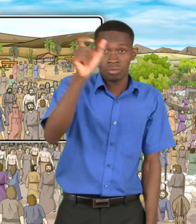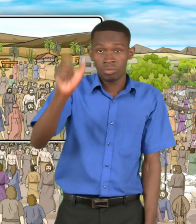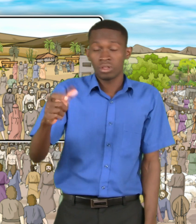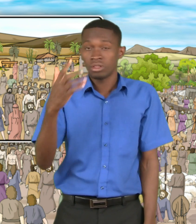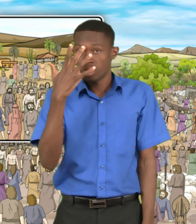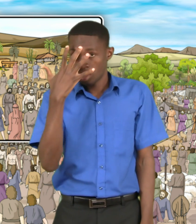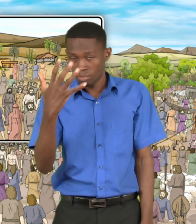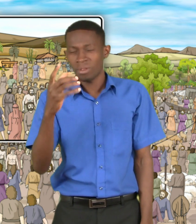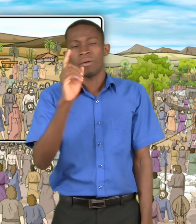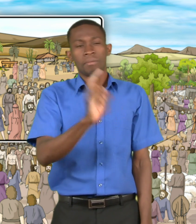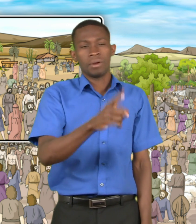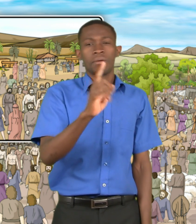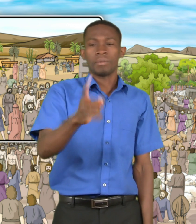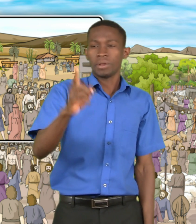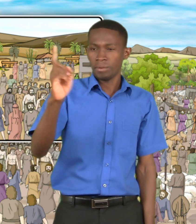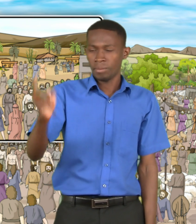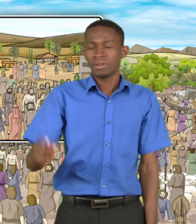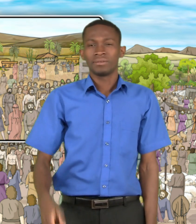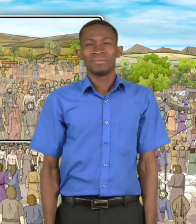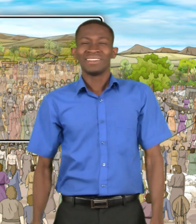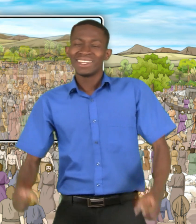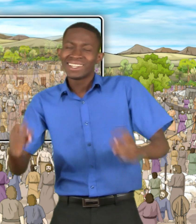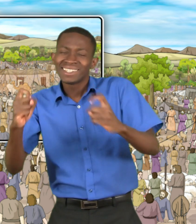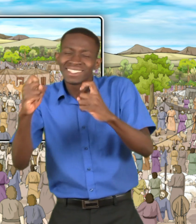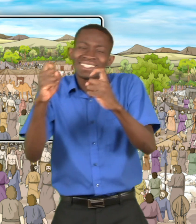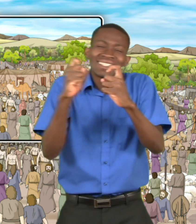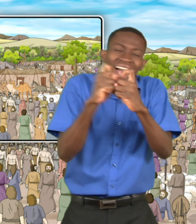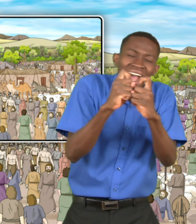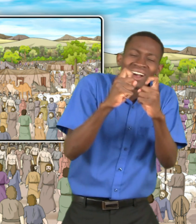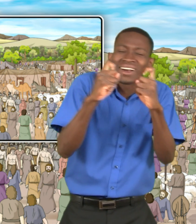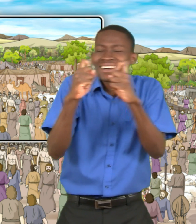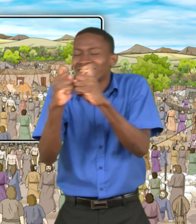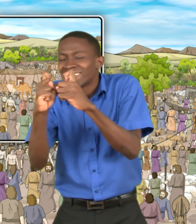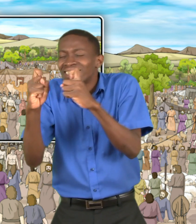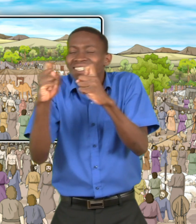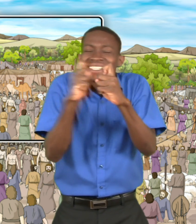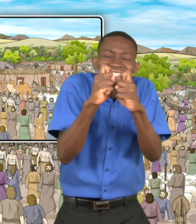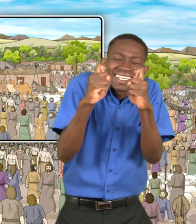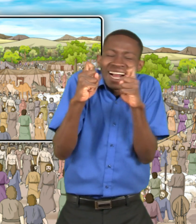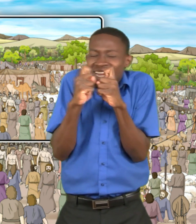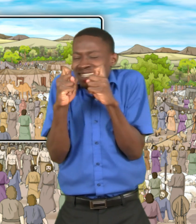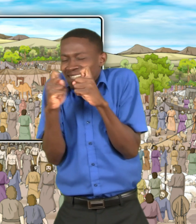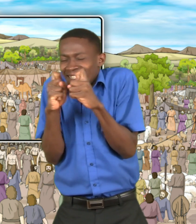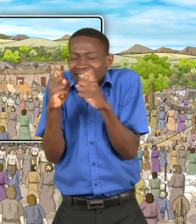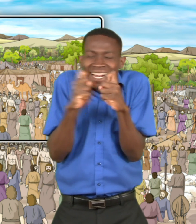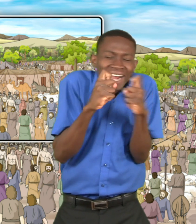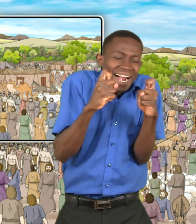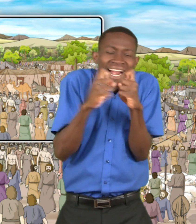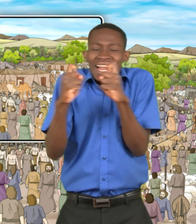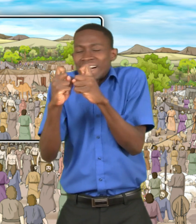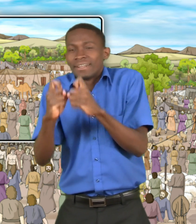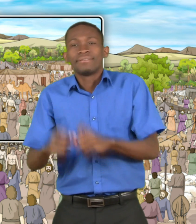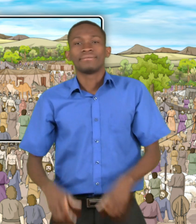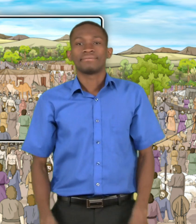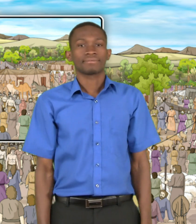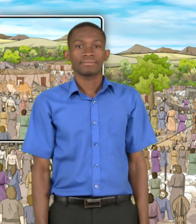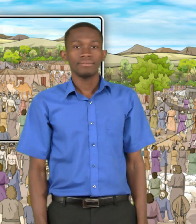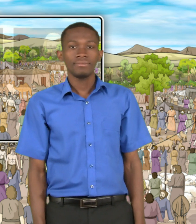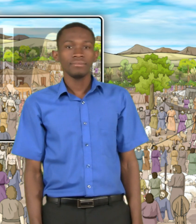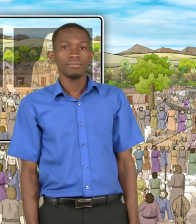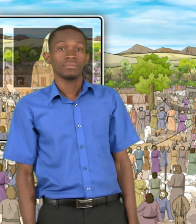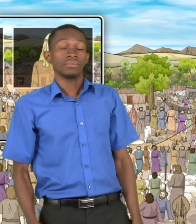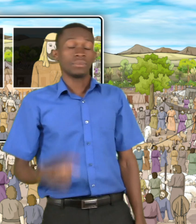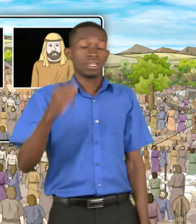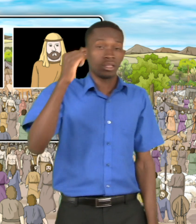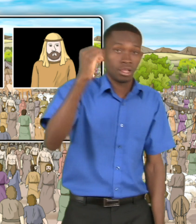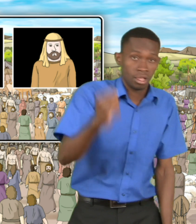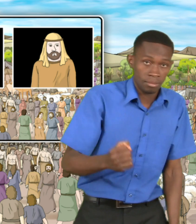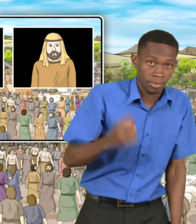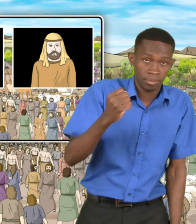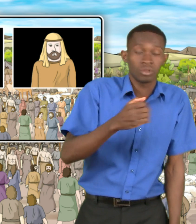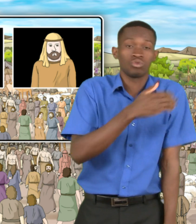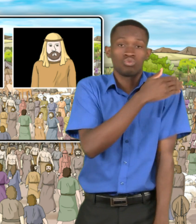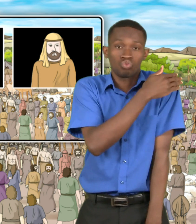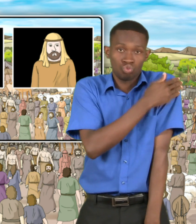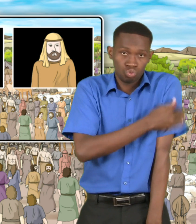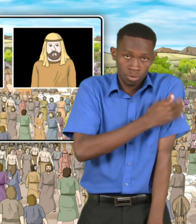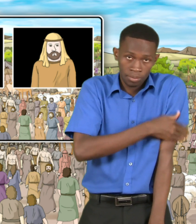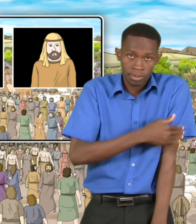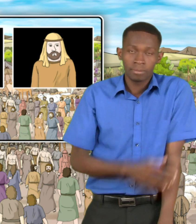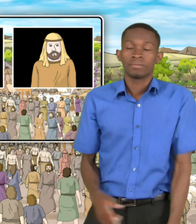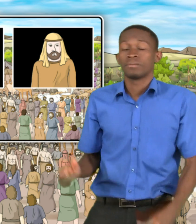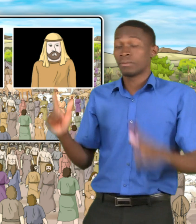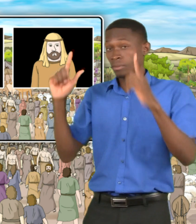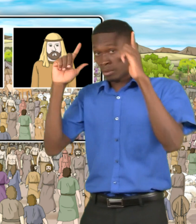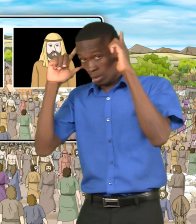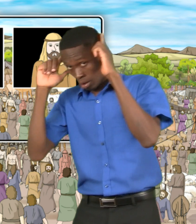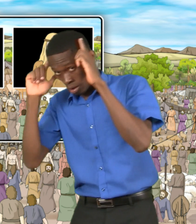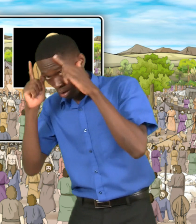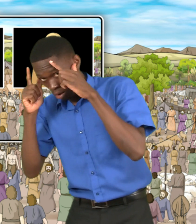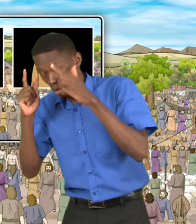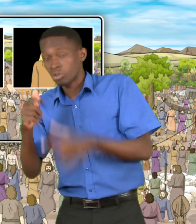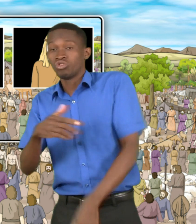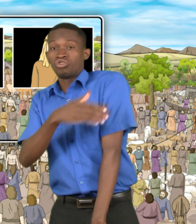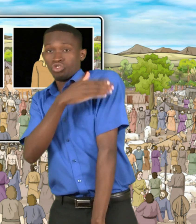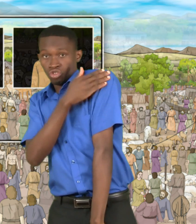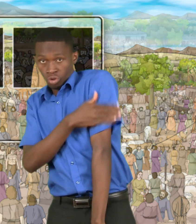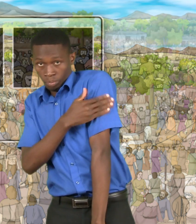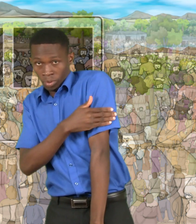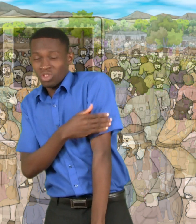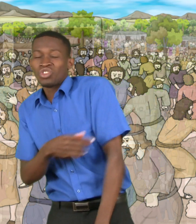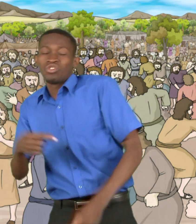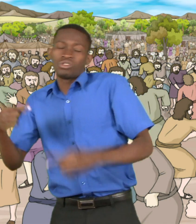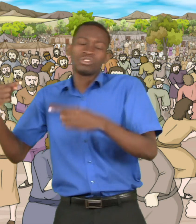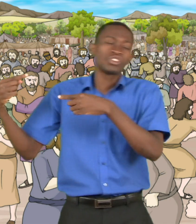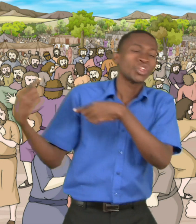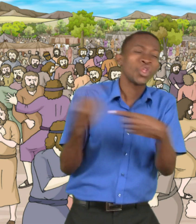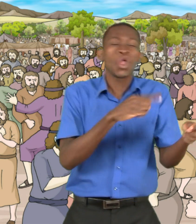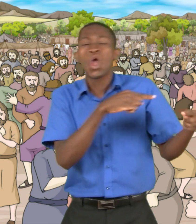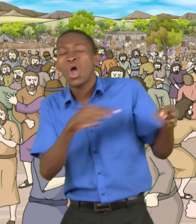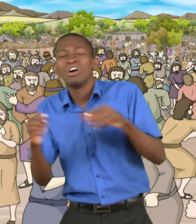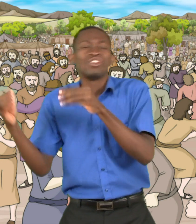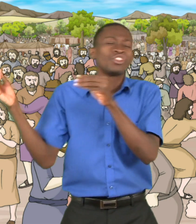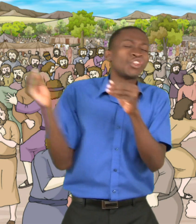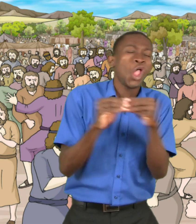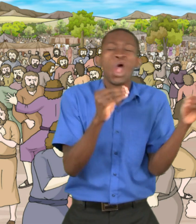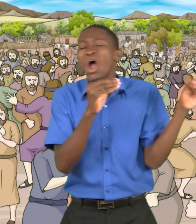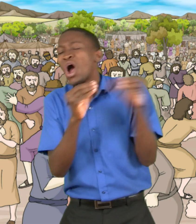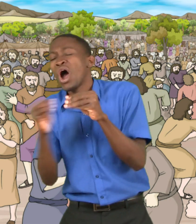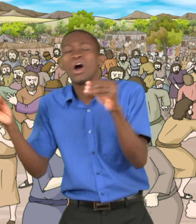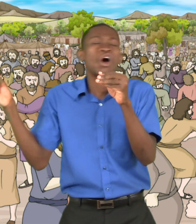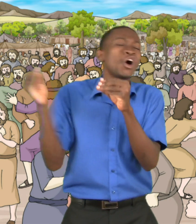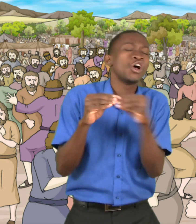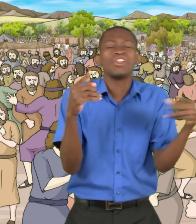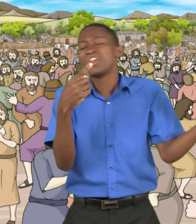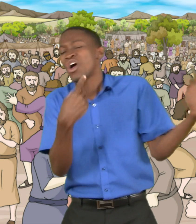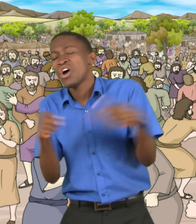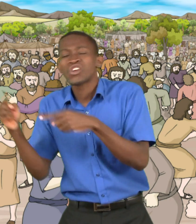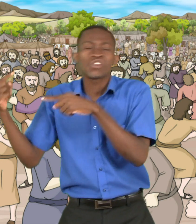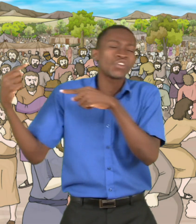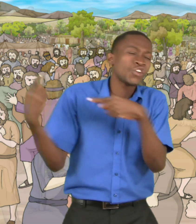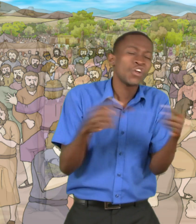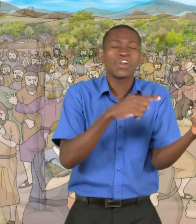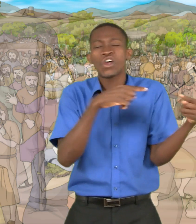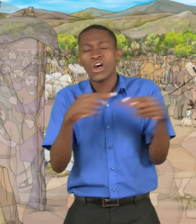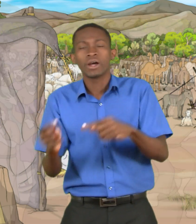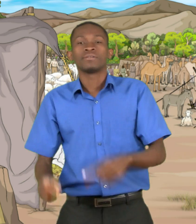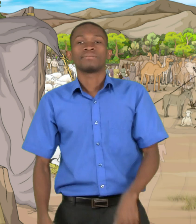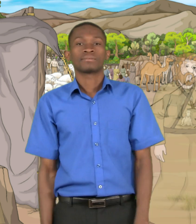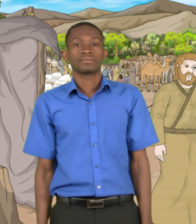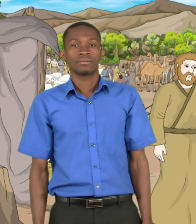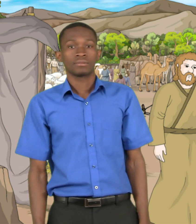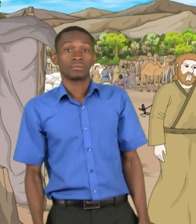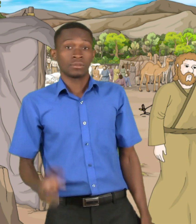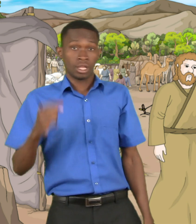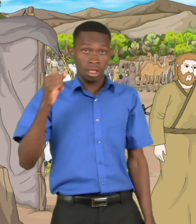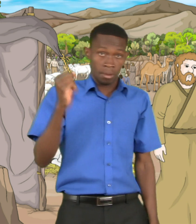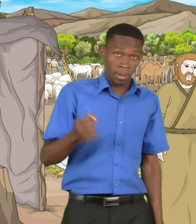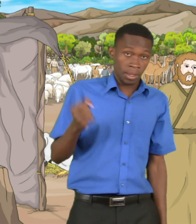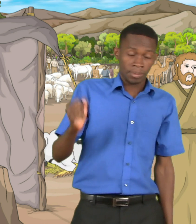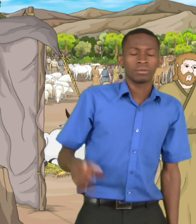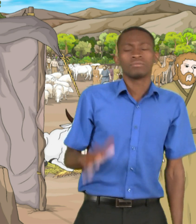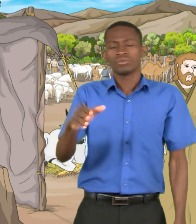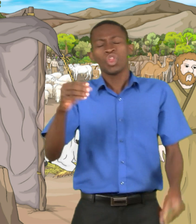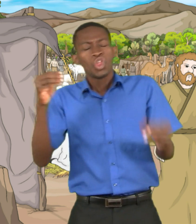At that time the Canaanites and the Perizzites were also living in the land.